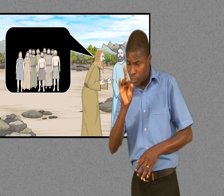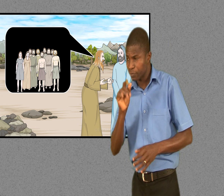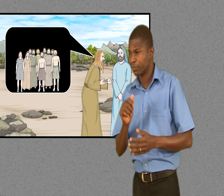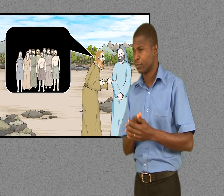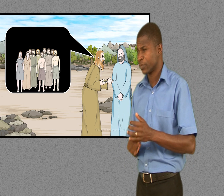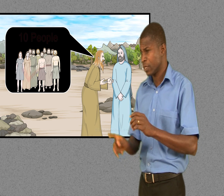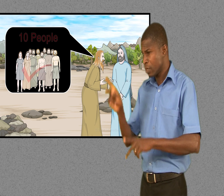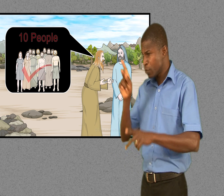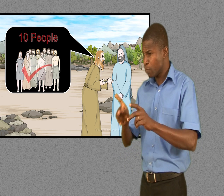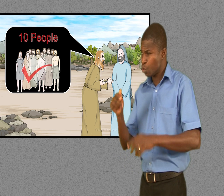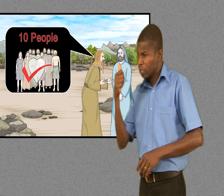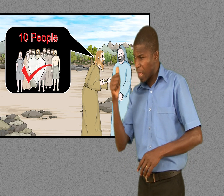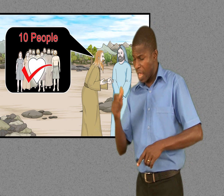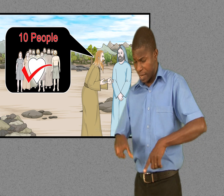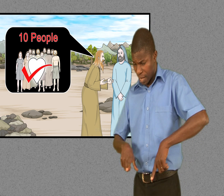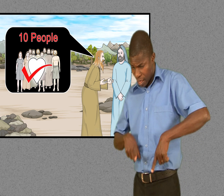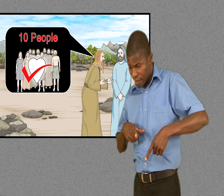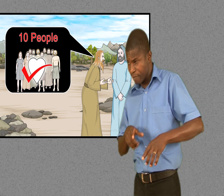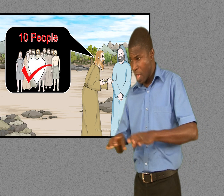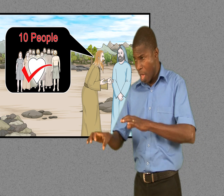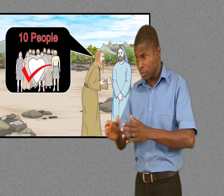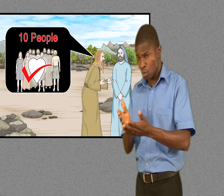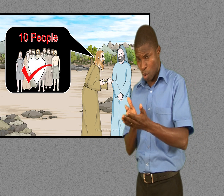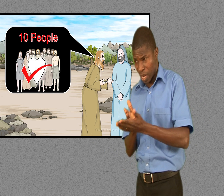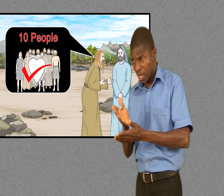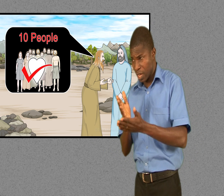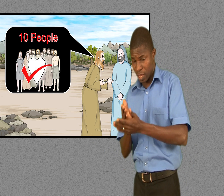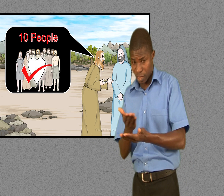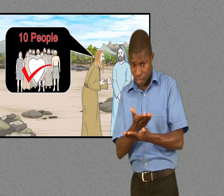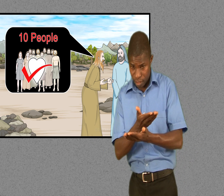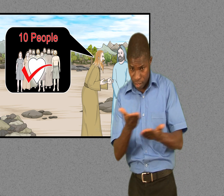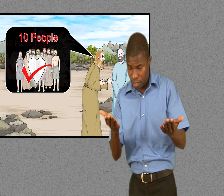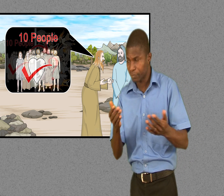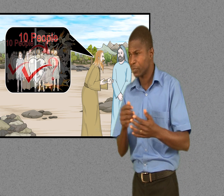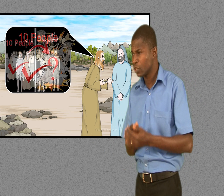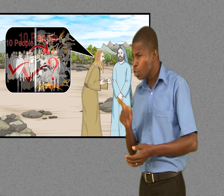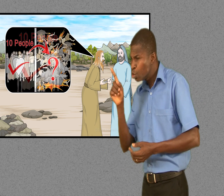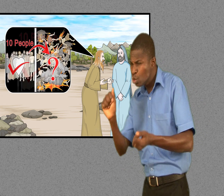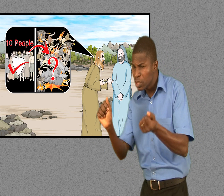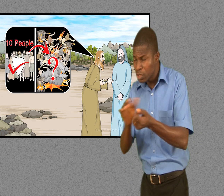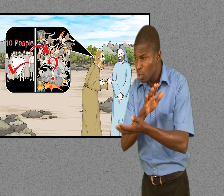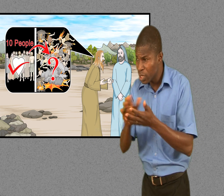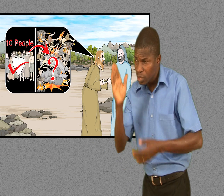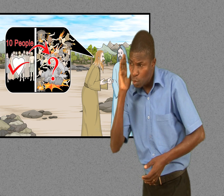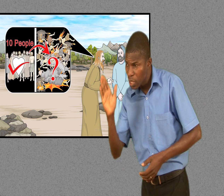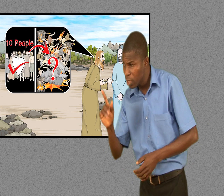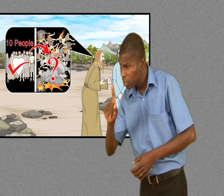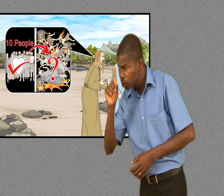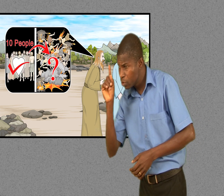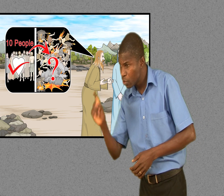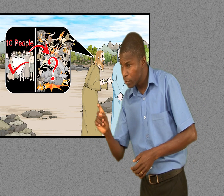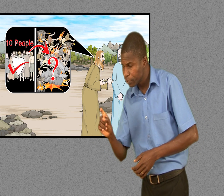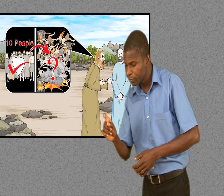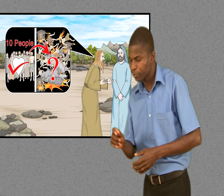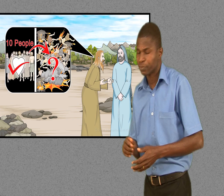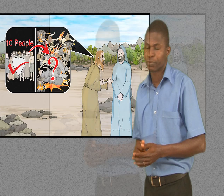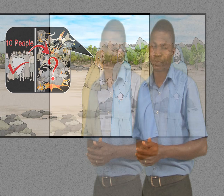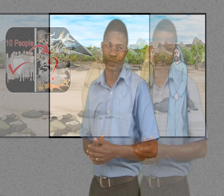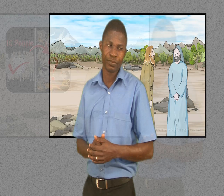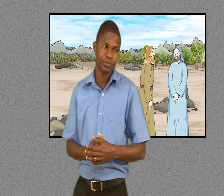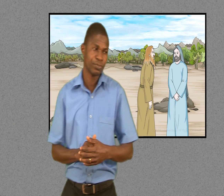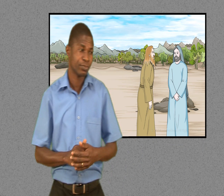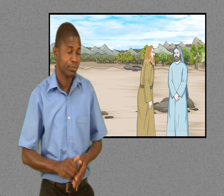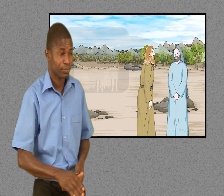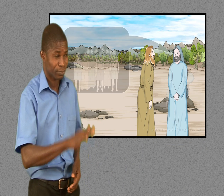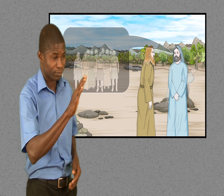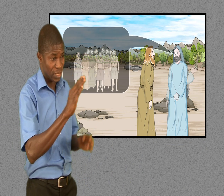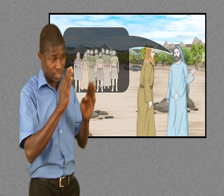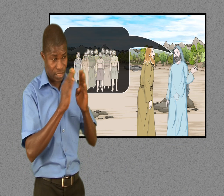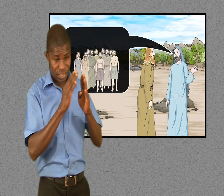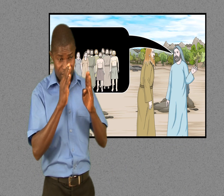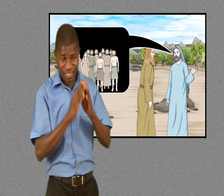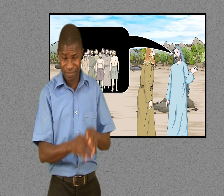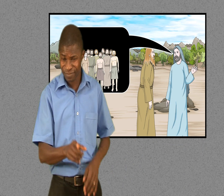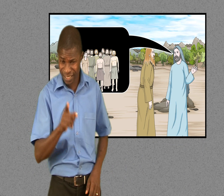Suppose ten are found there?”